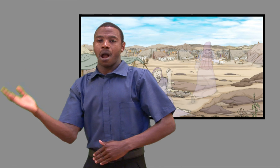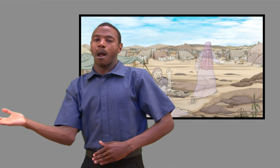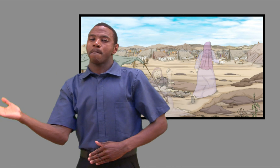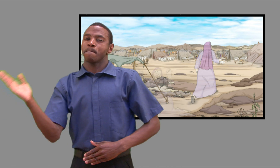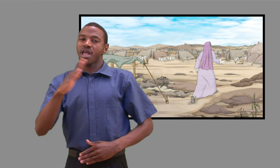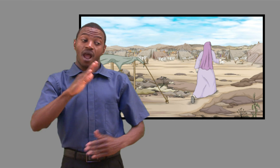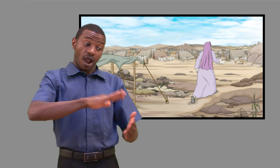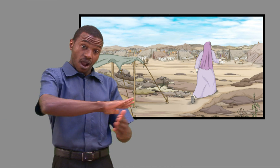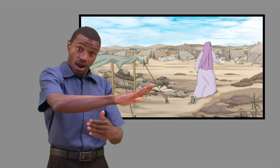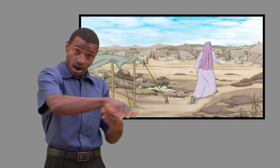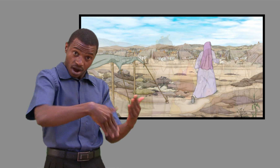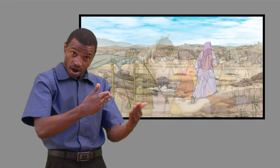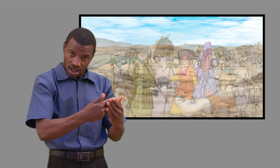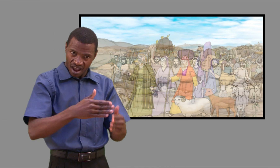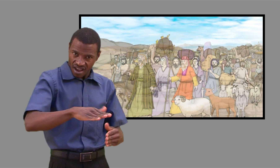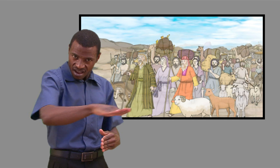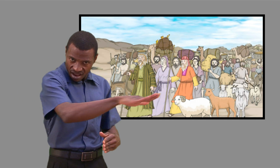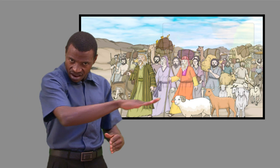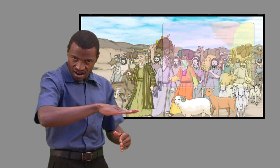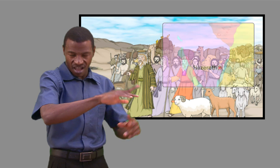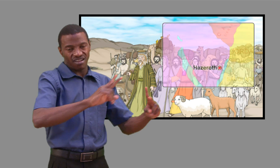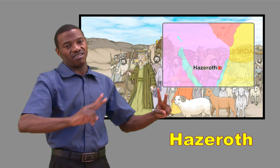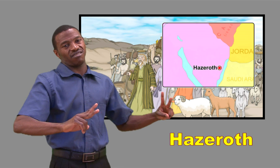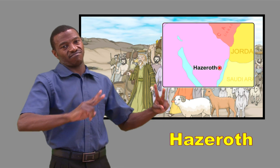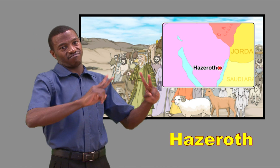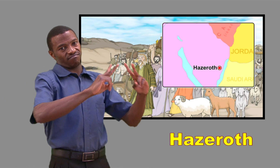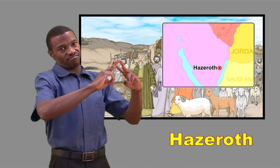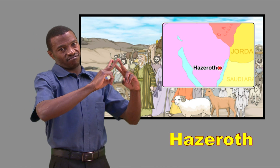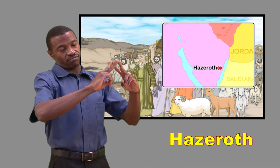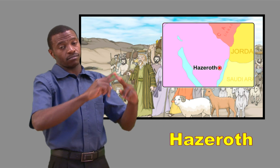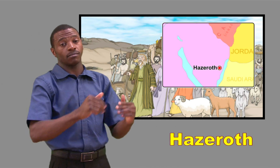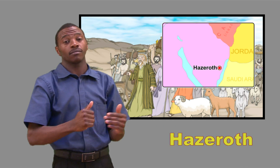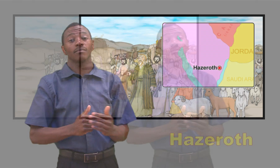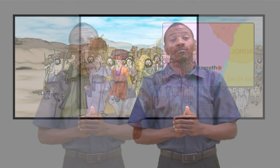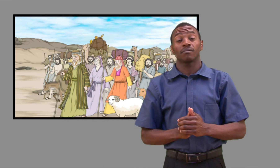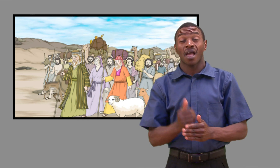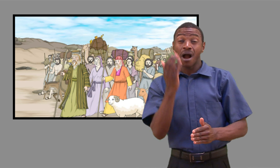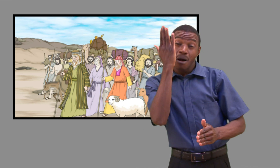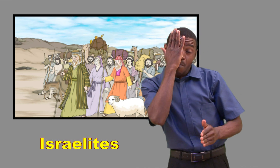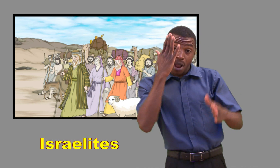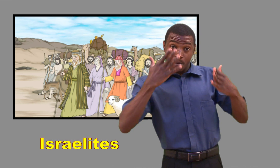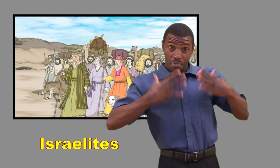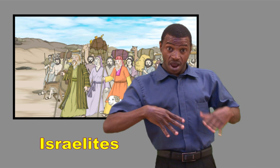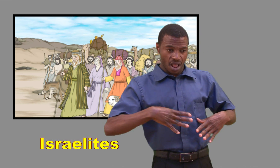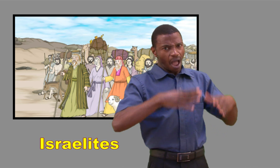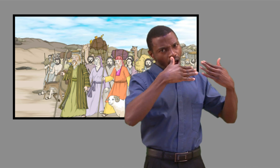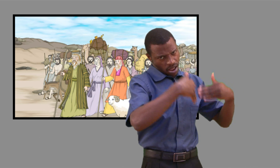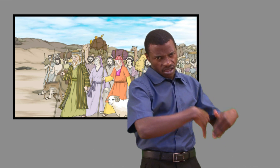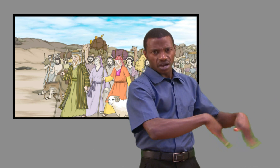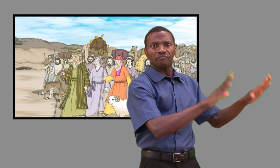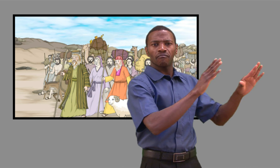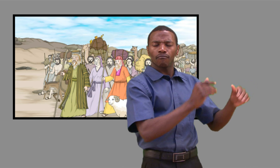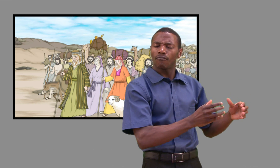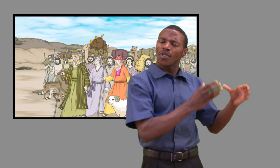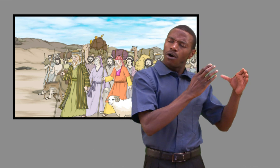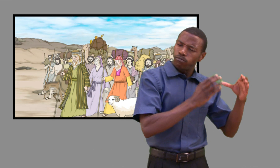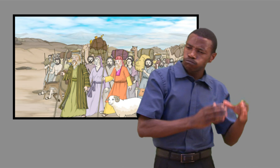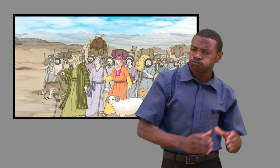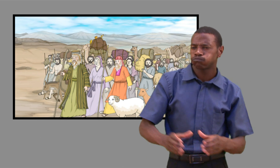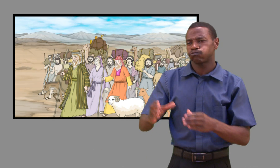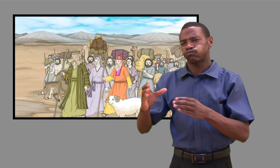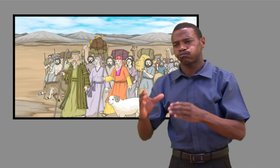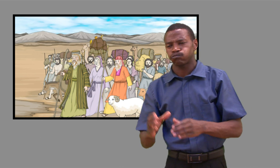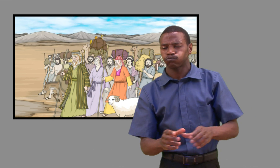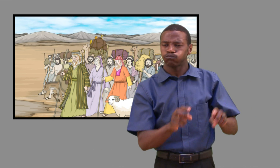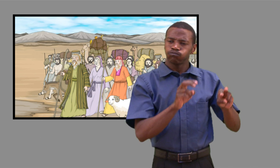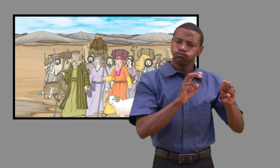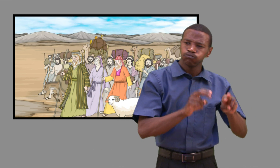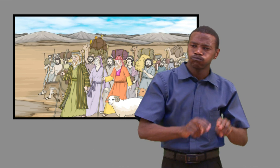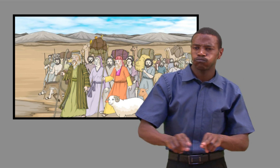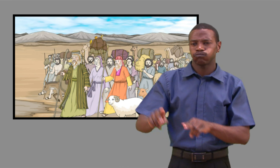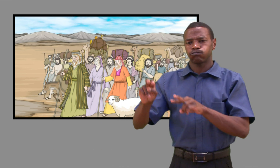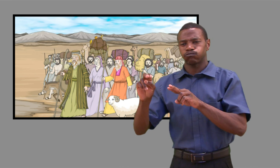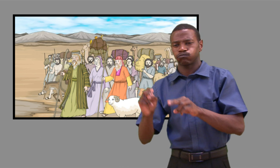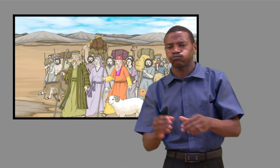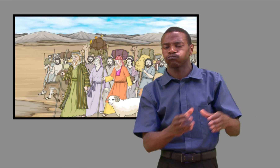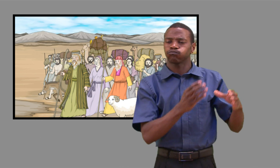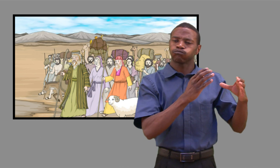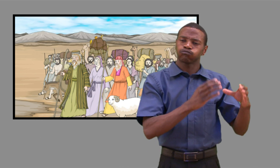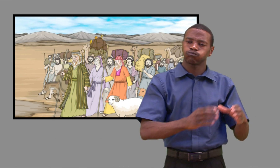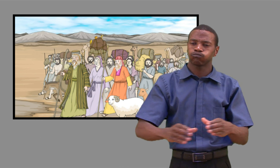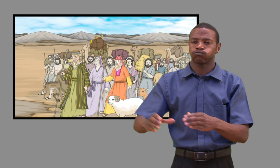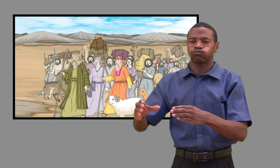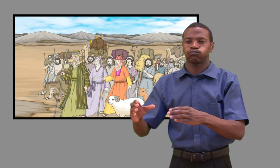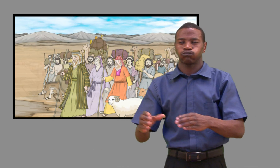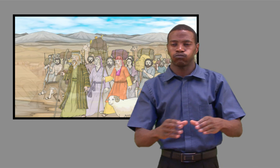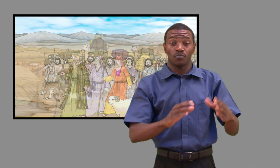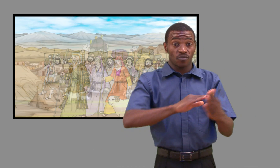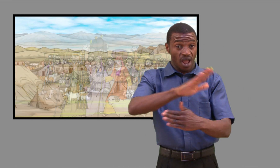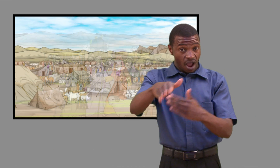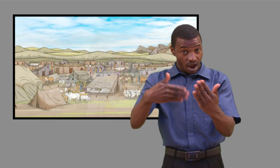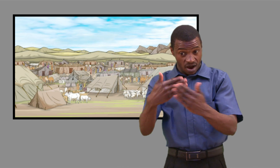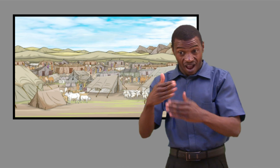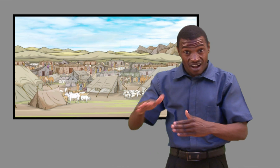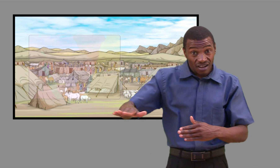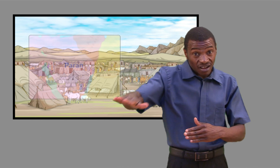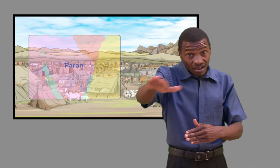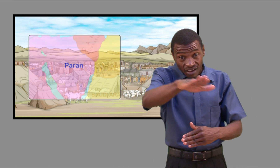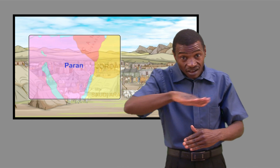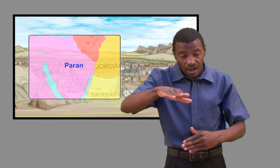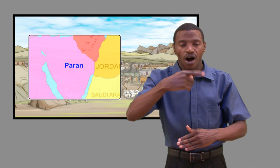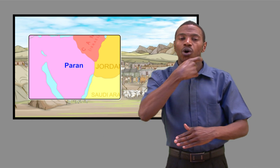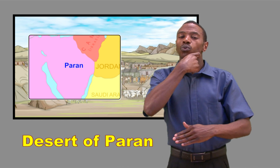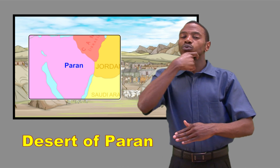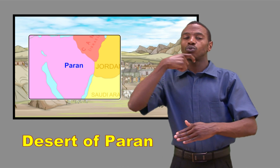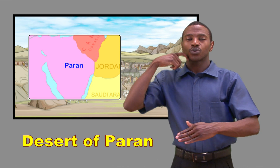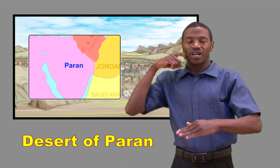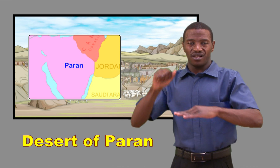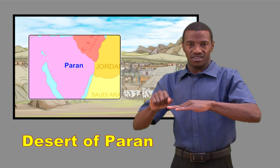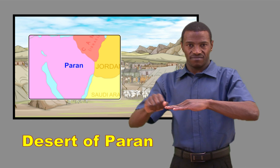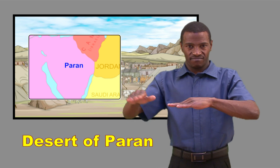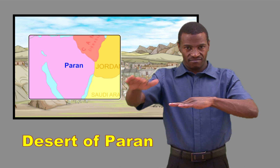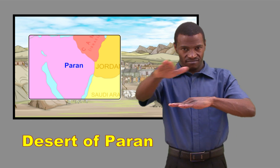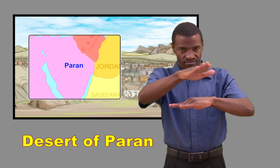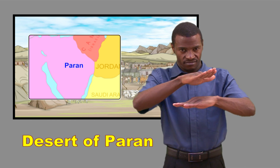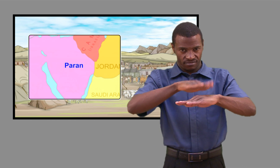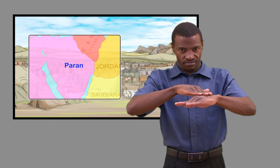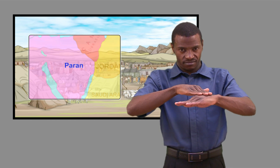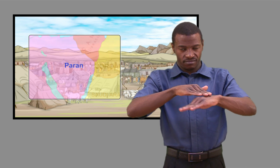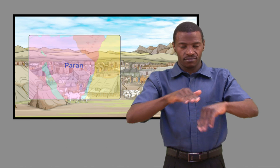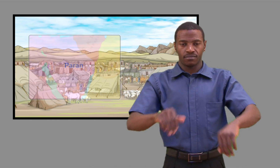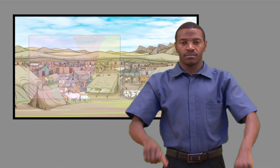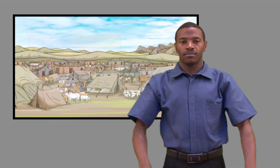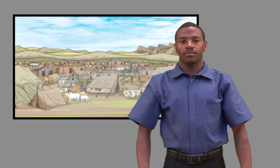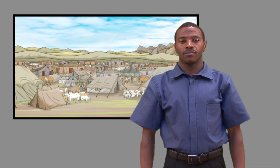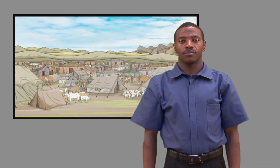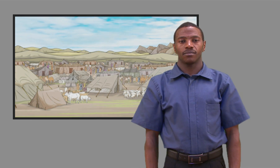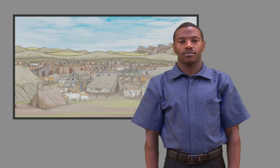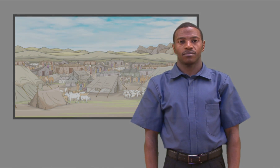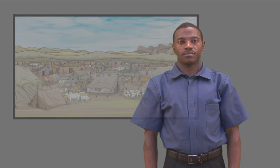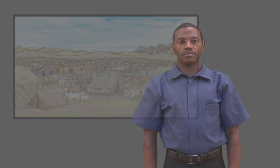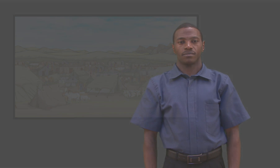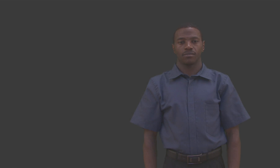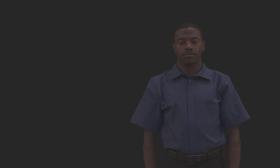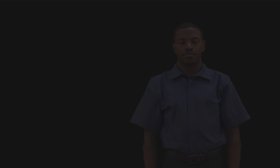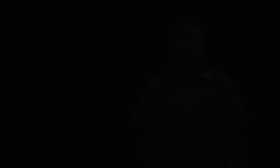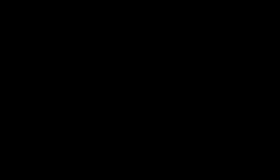After that, the people set out from Hazeroth and camped in the Wilderness of Paran.